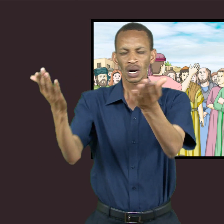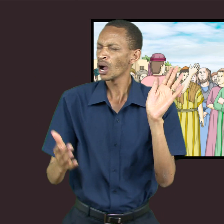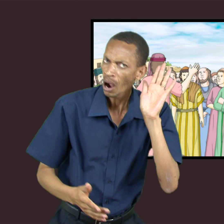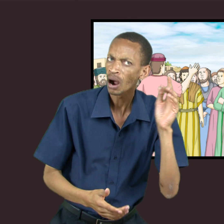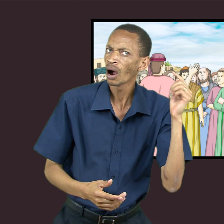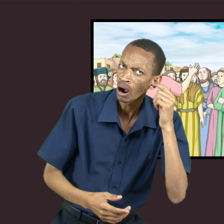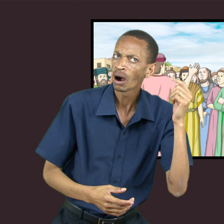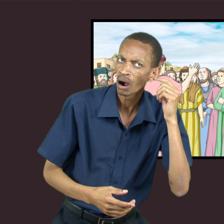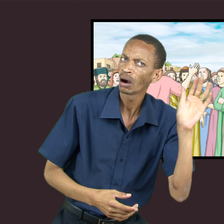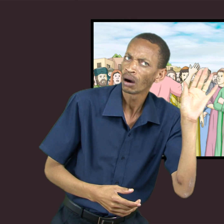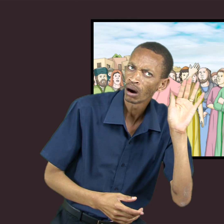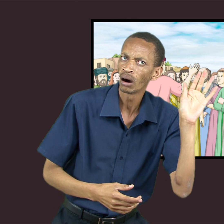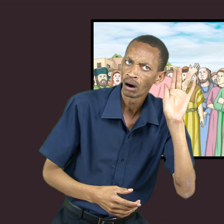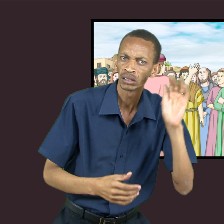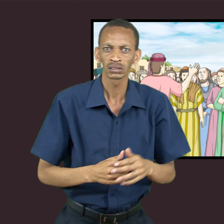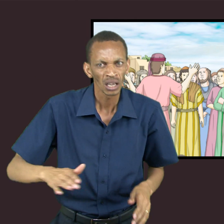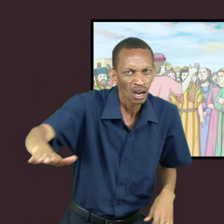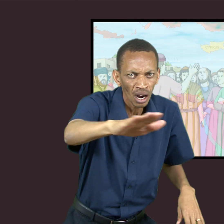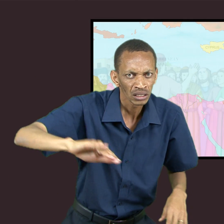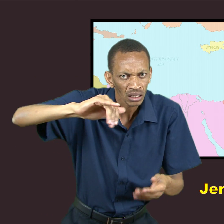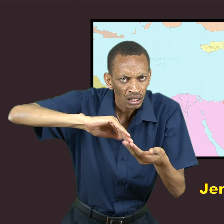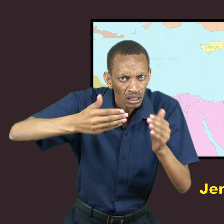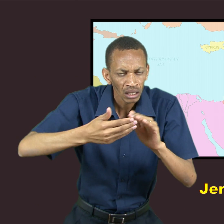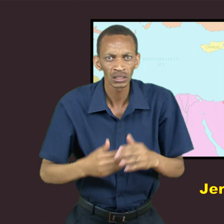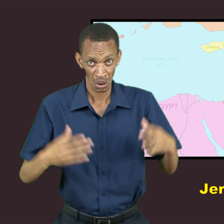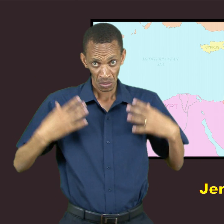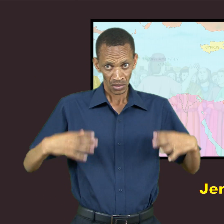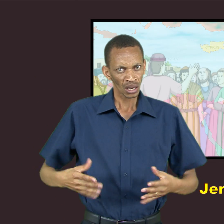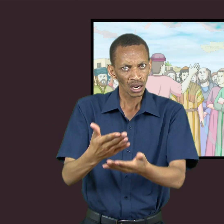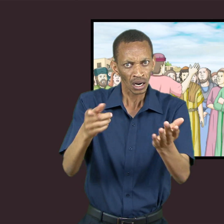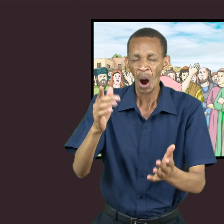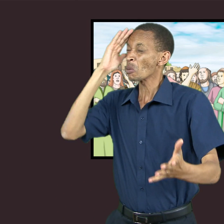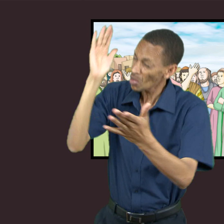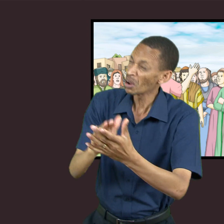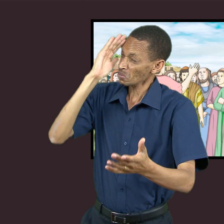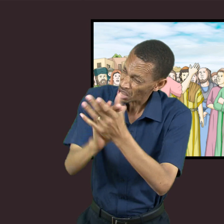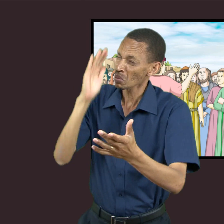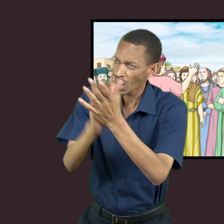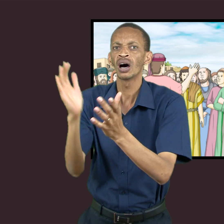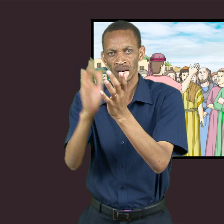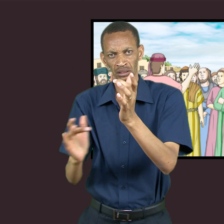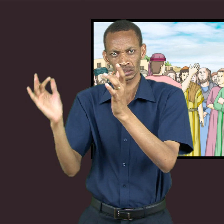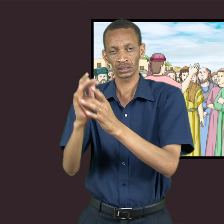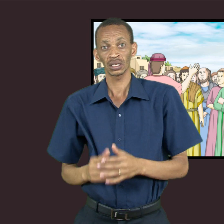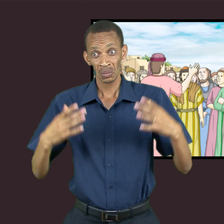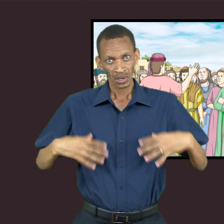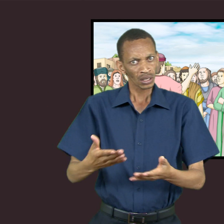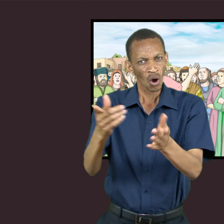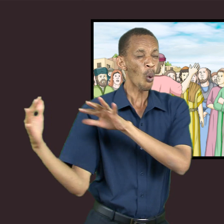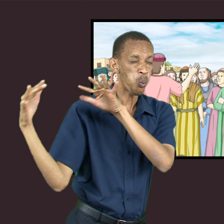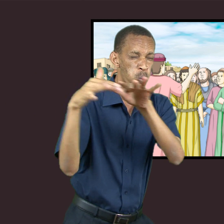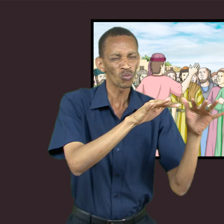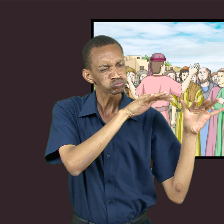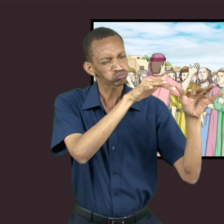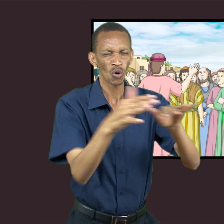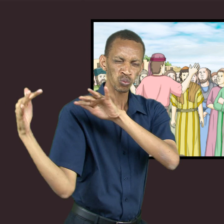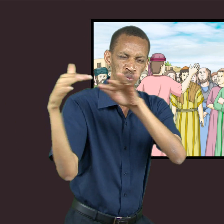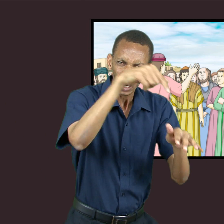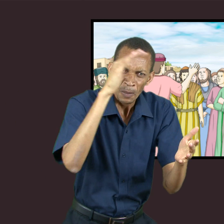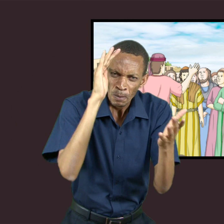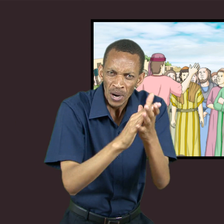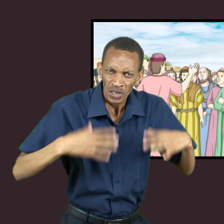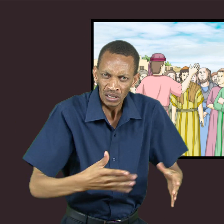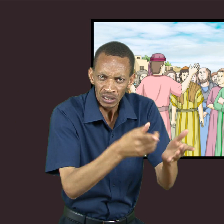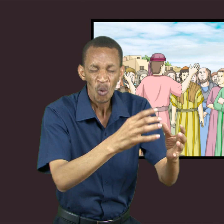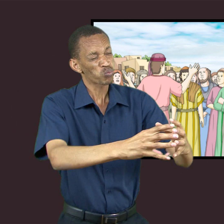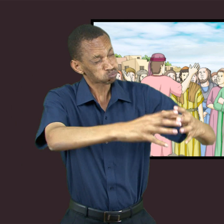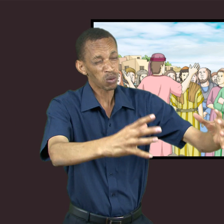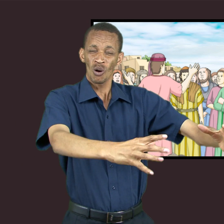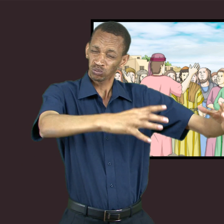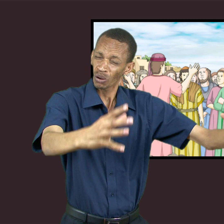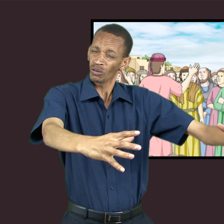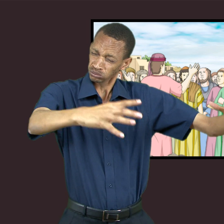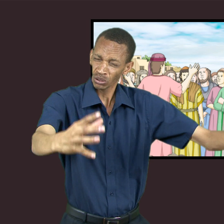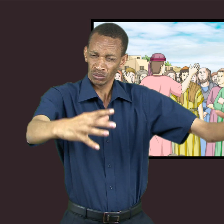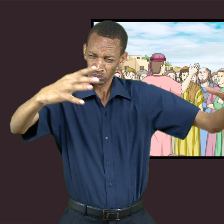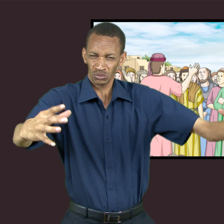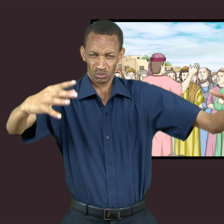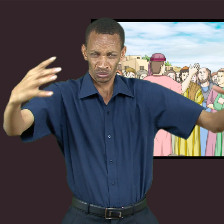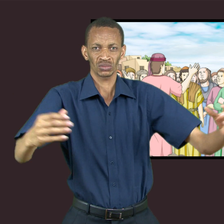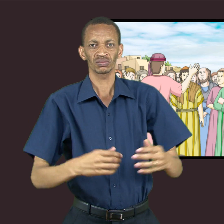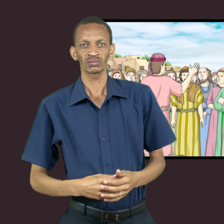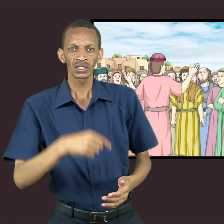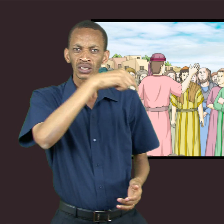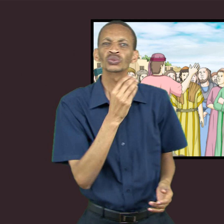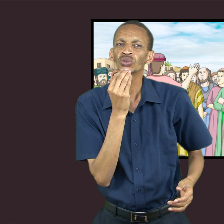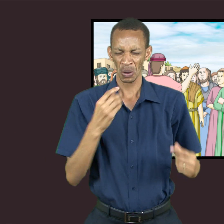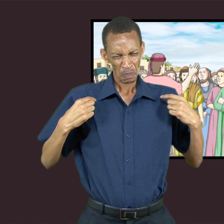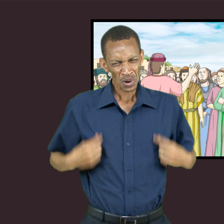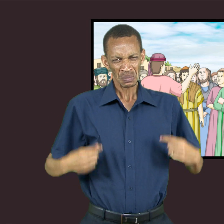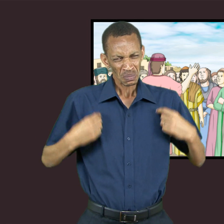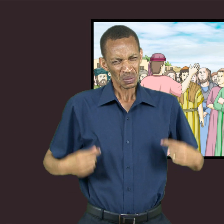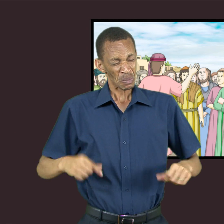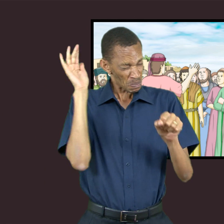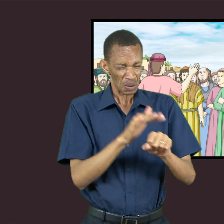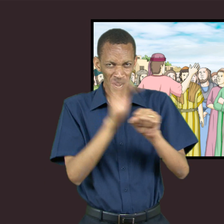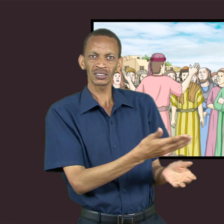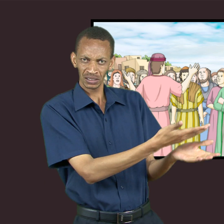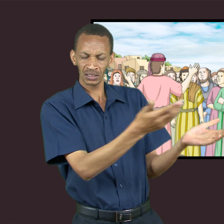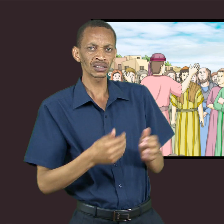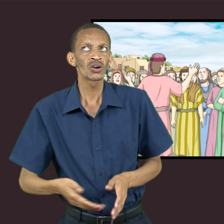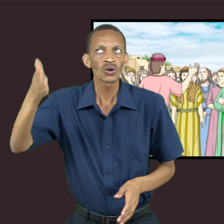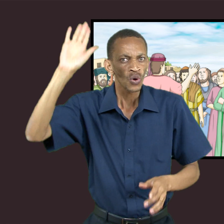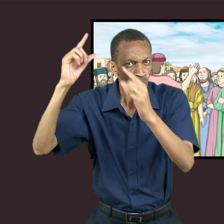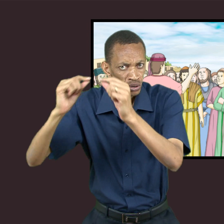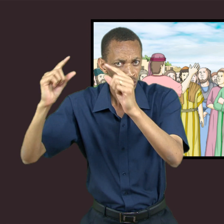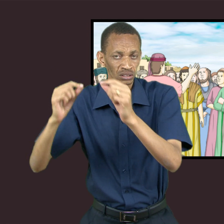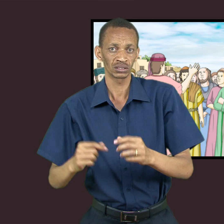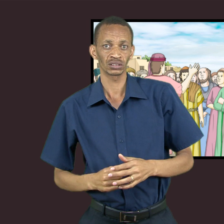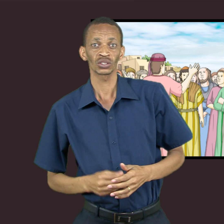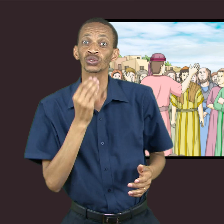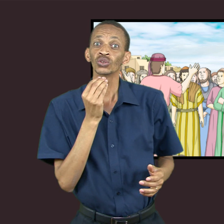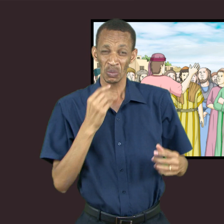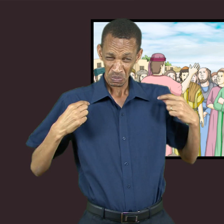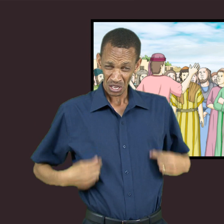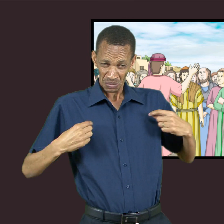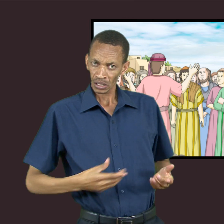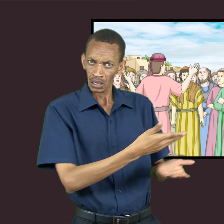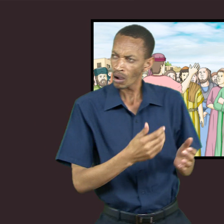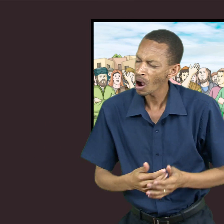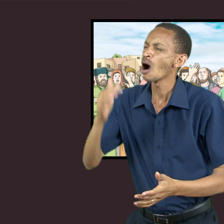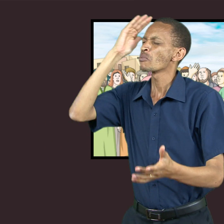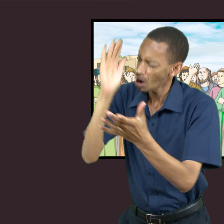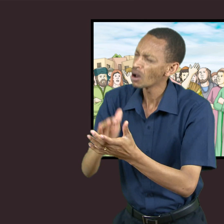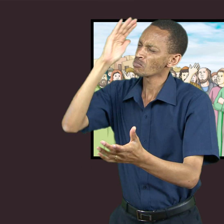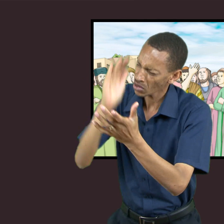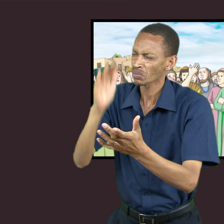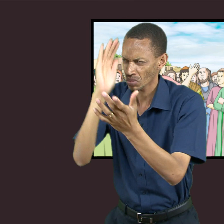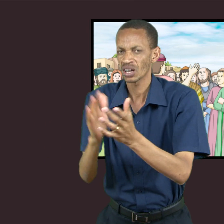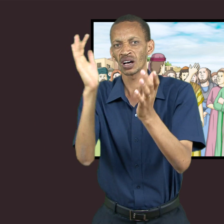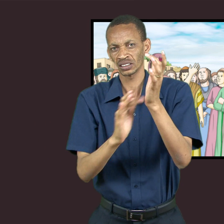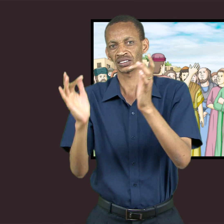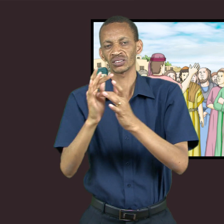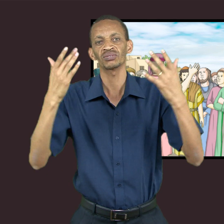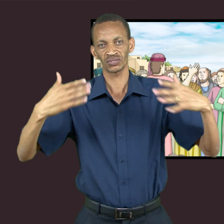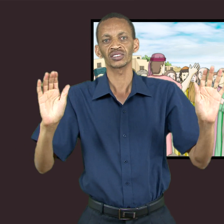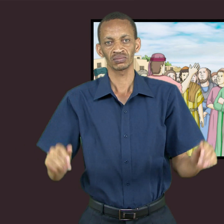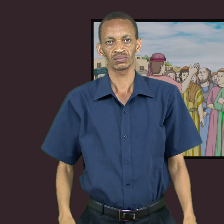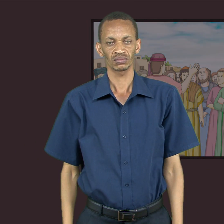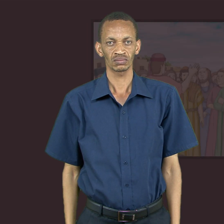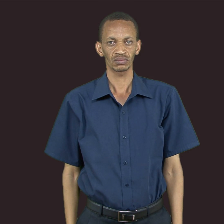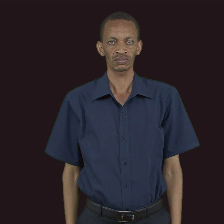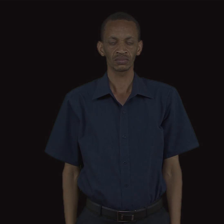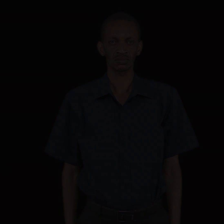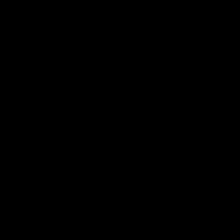The number of disciples in Jerusalem grew rapidly, and a great number of priests became obedient to the faith.